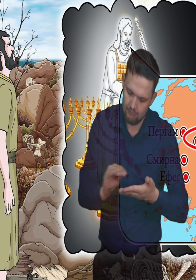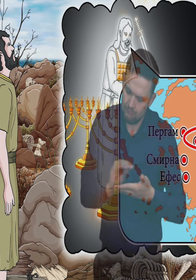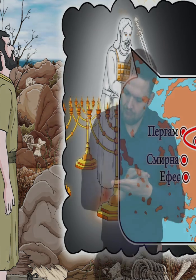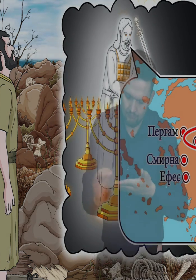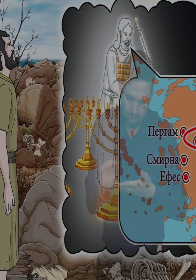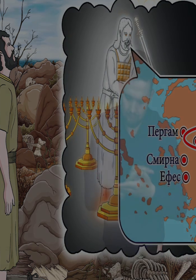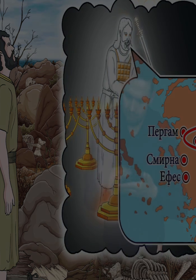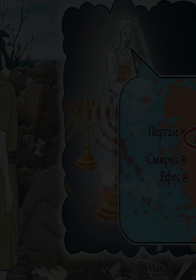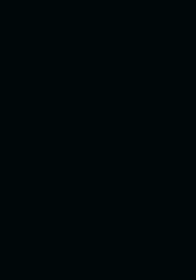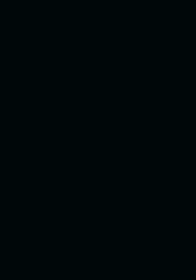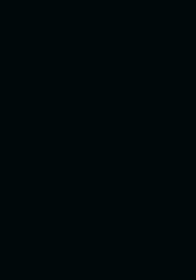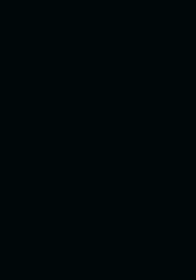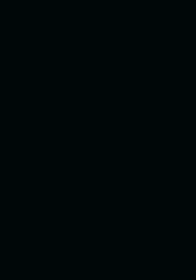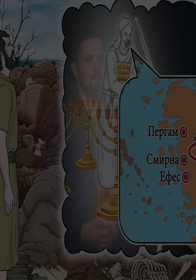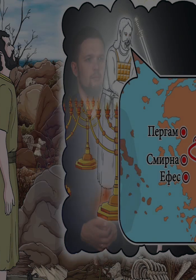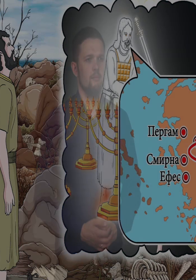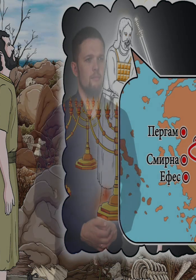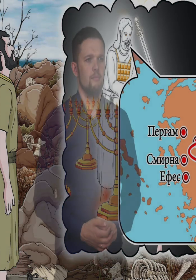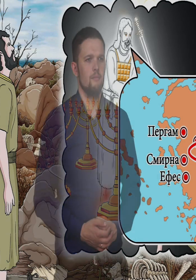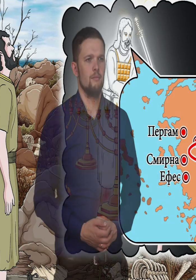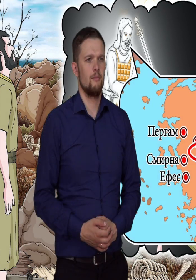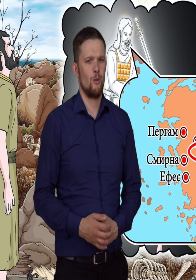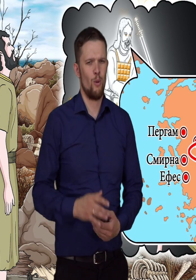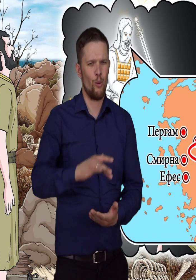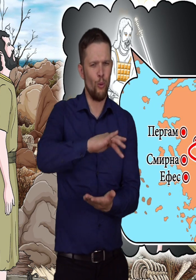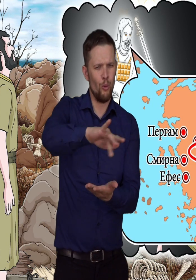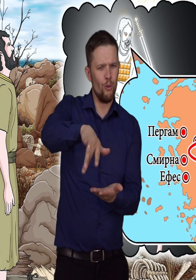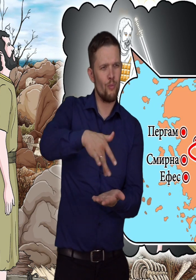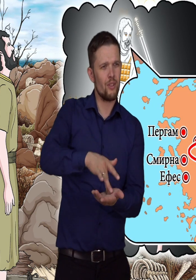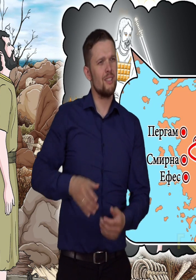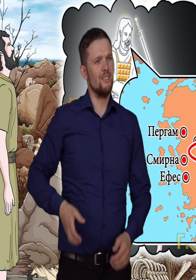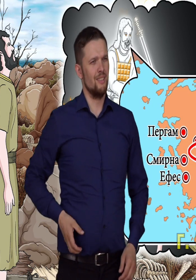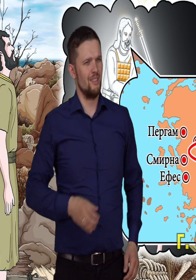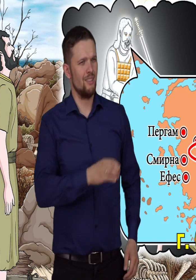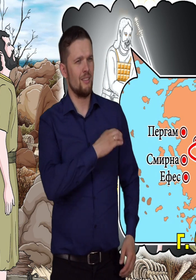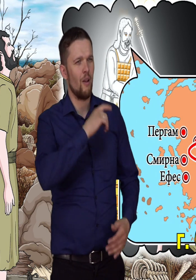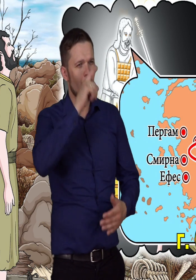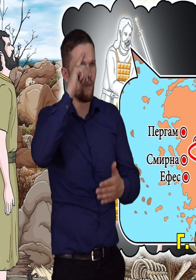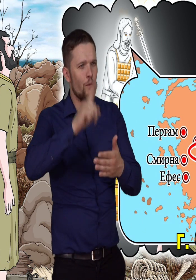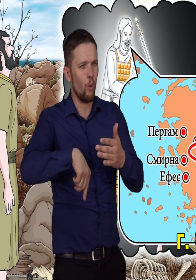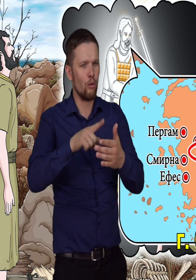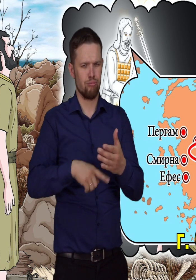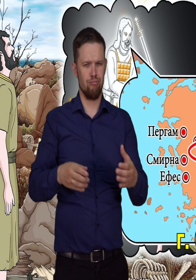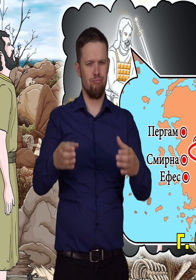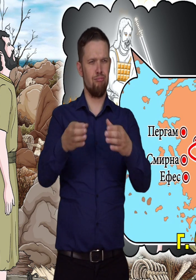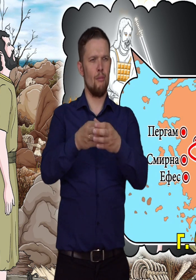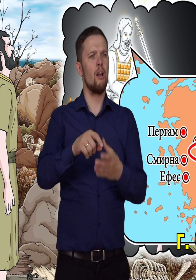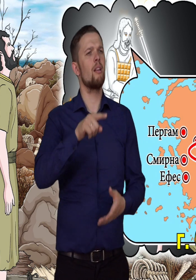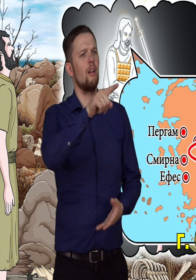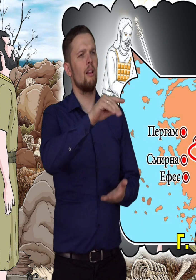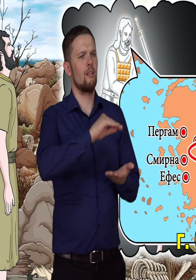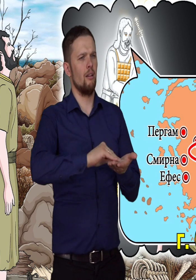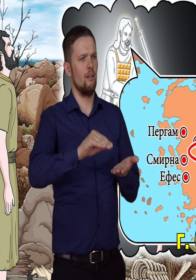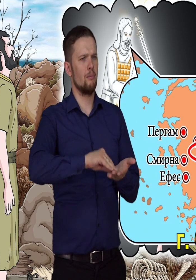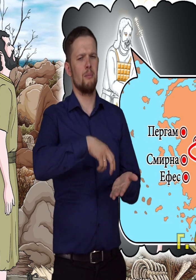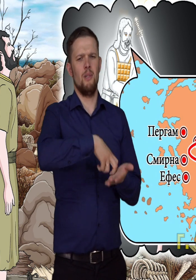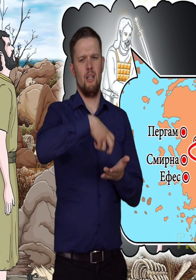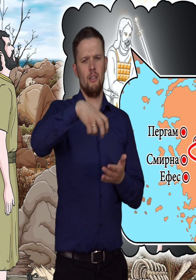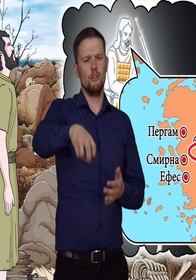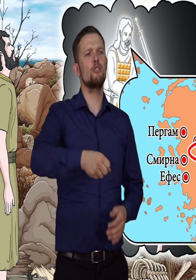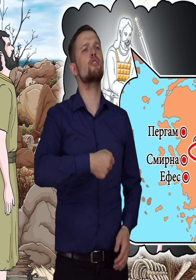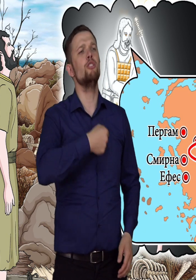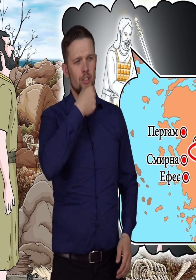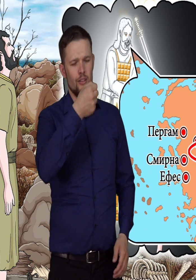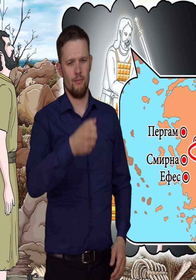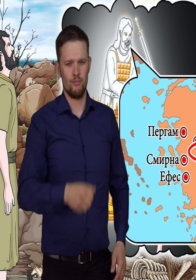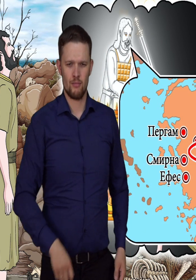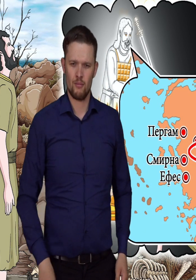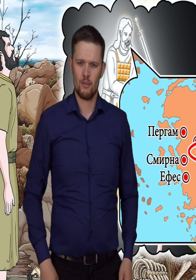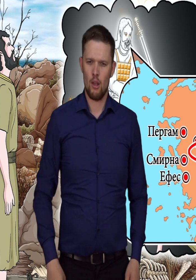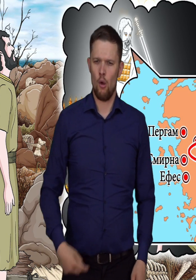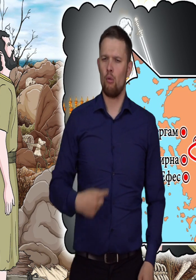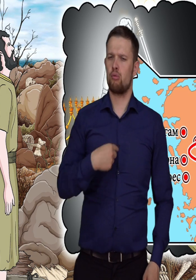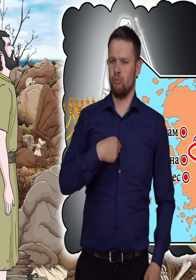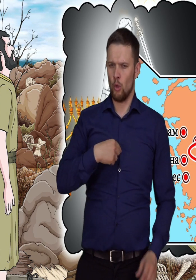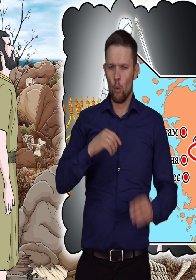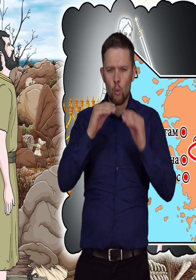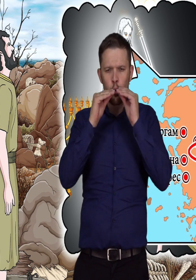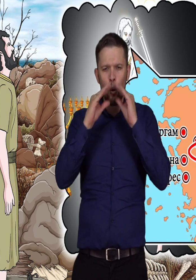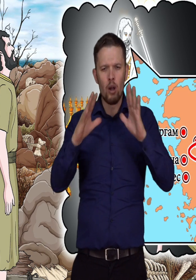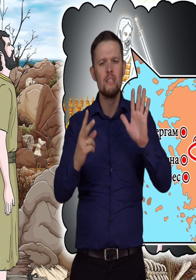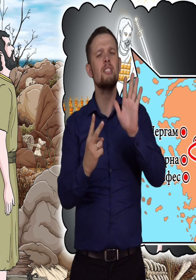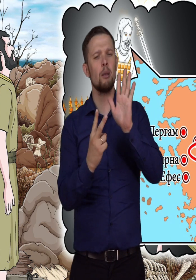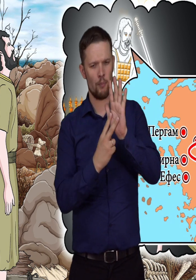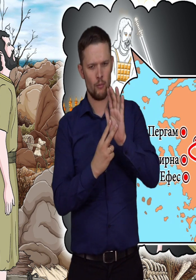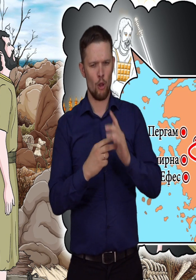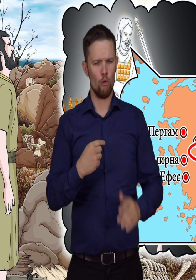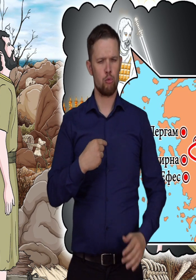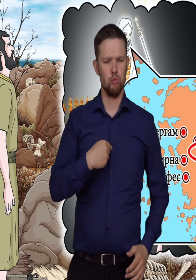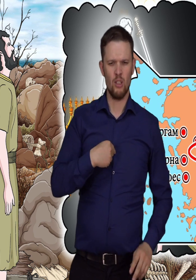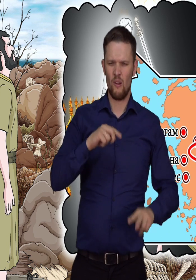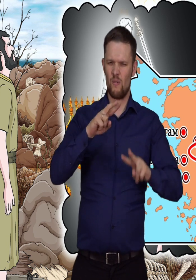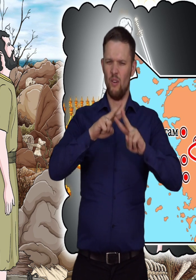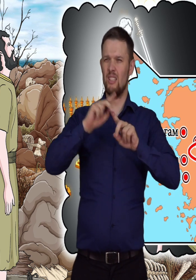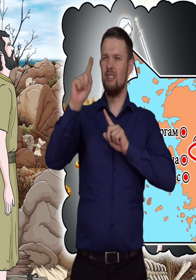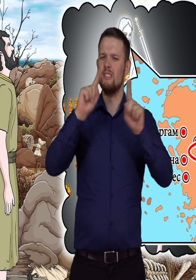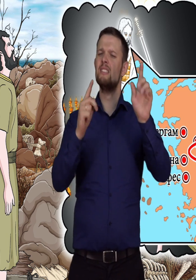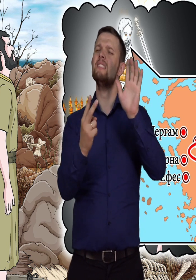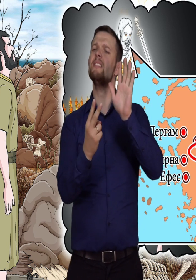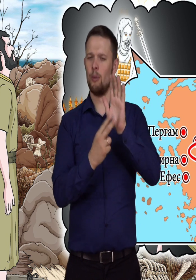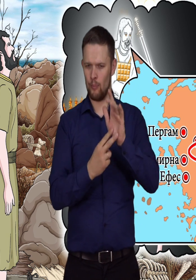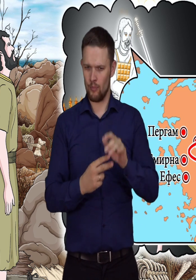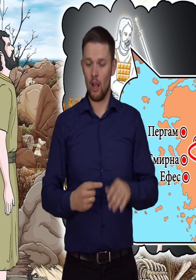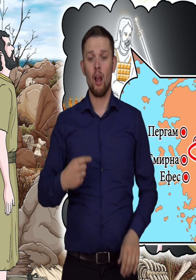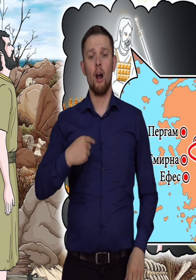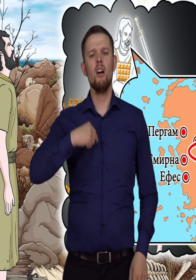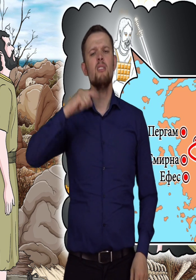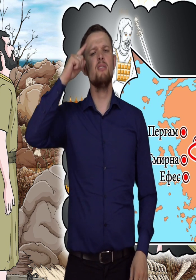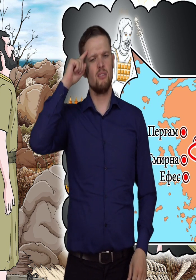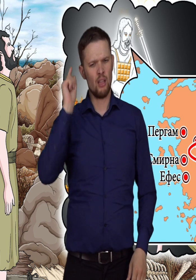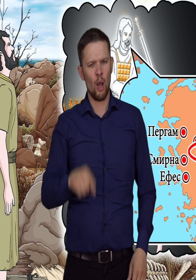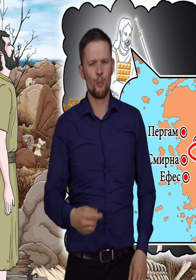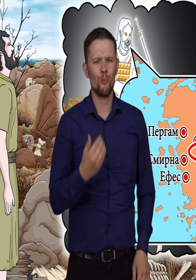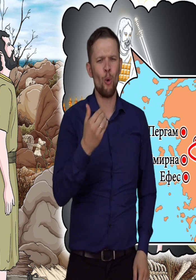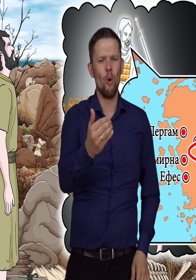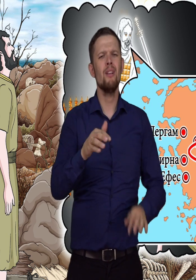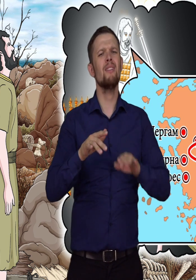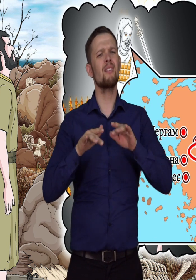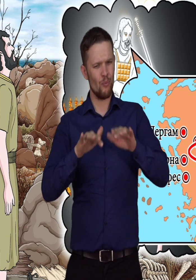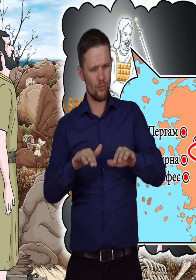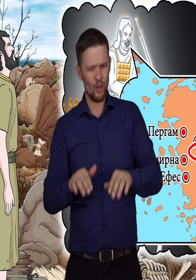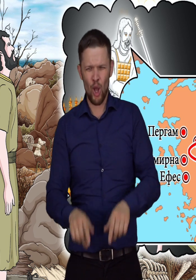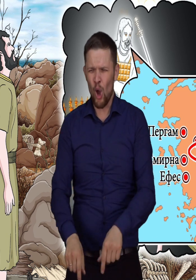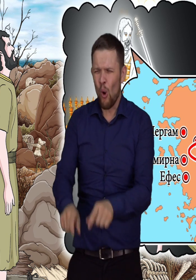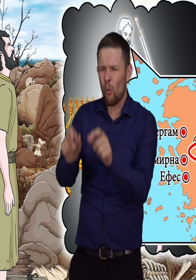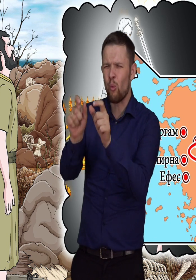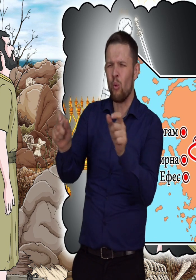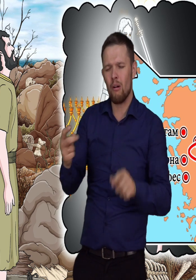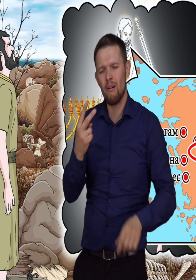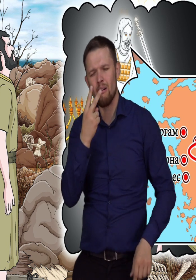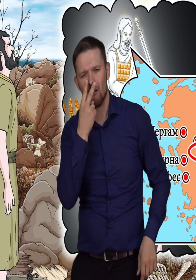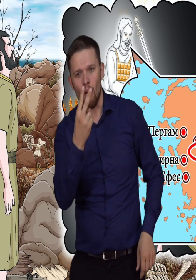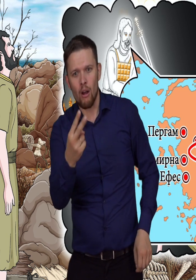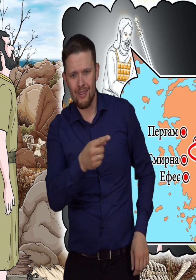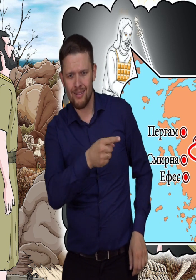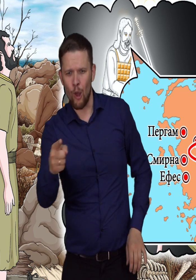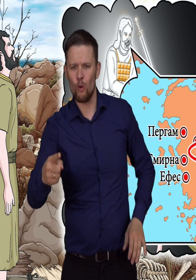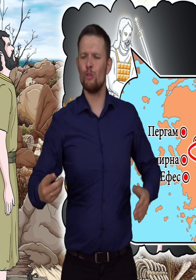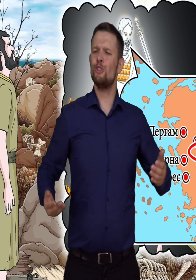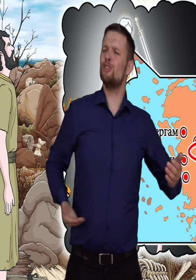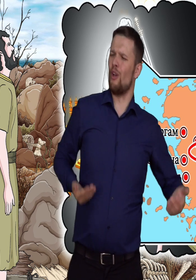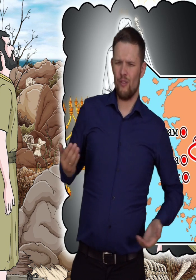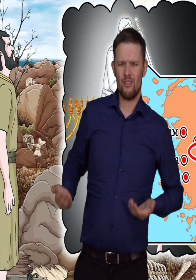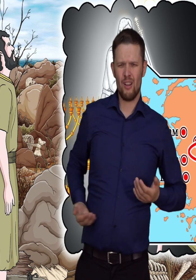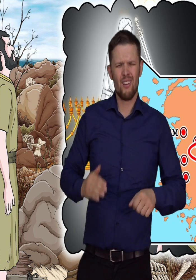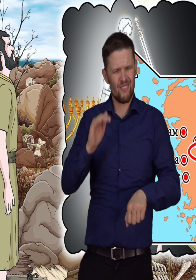“To the angel of the church in Sardis write: These are the words of the One who holds the seven Spirits of God and the seven stars. I know your deeds;